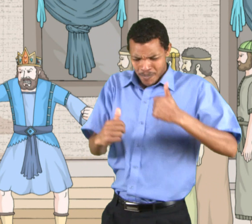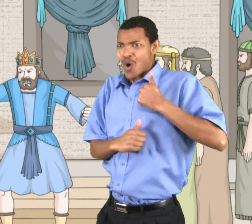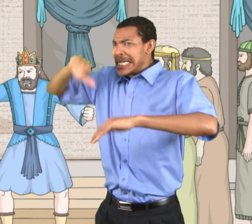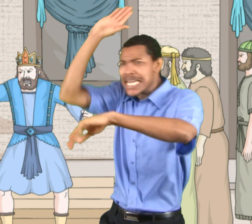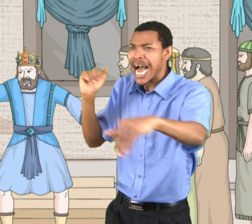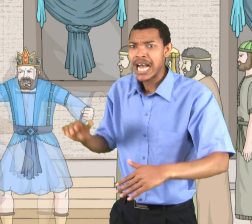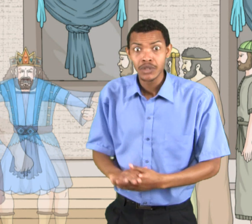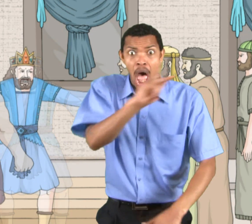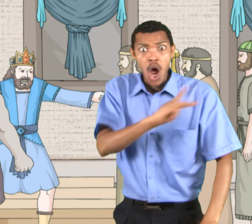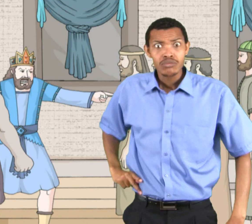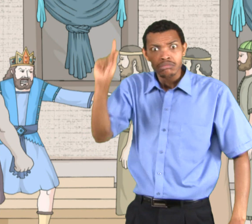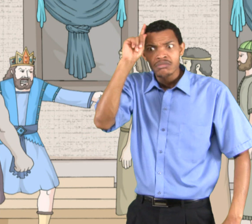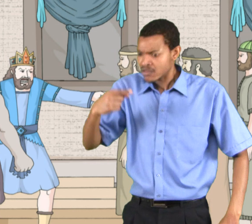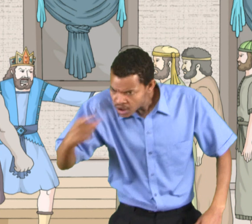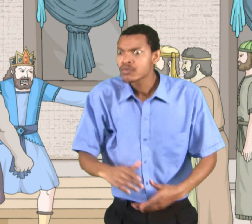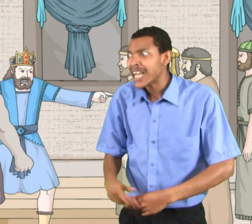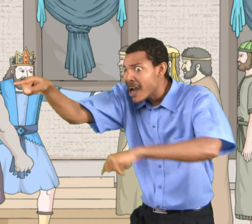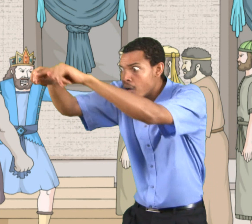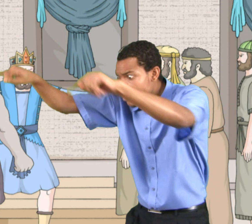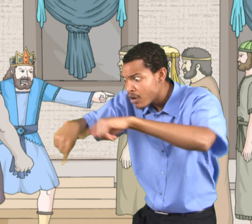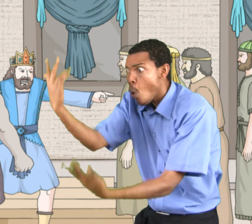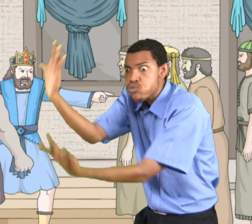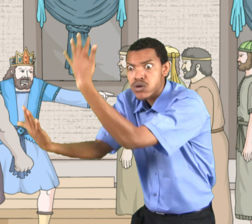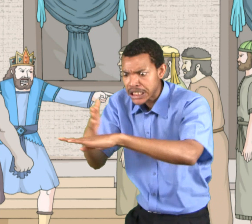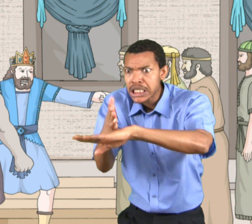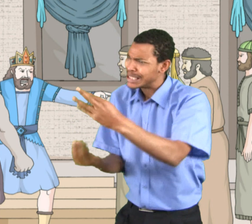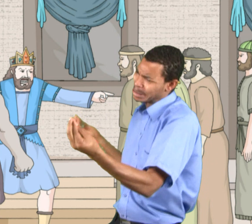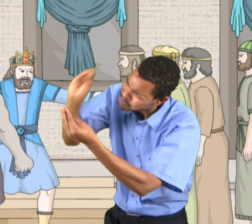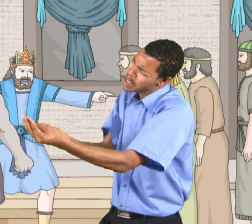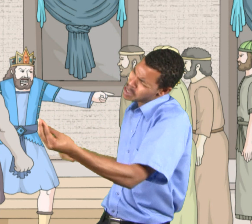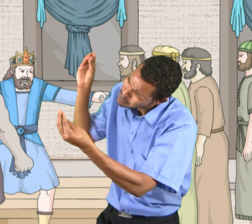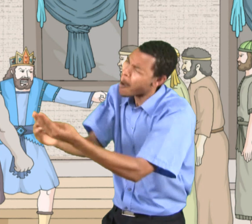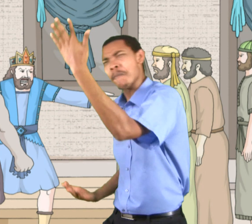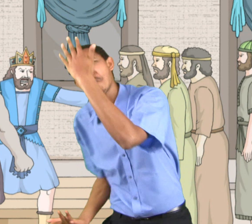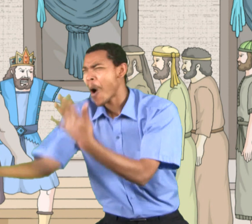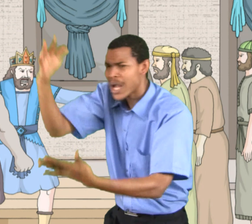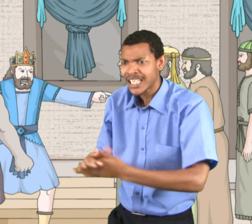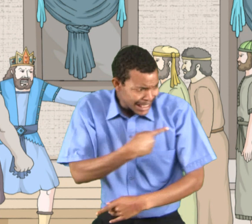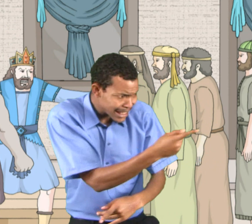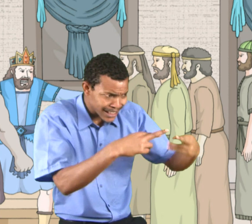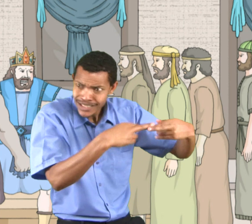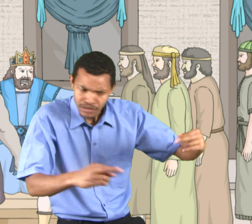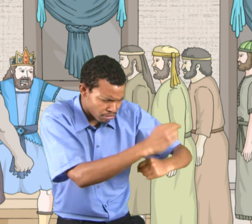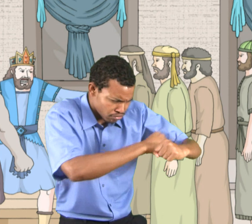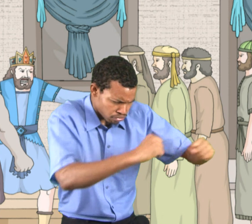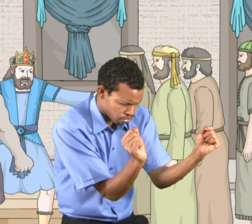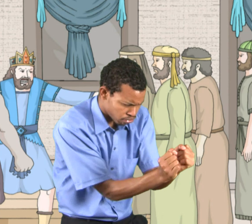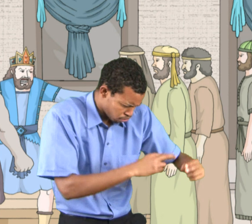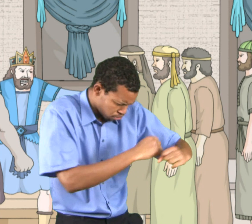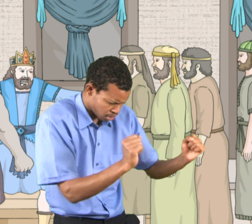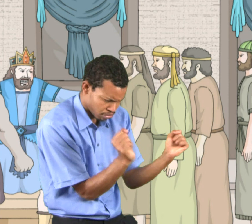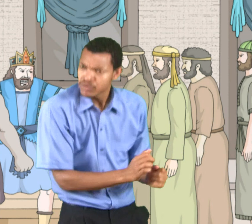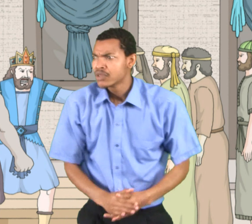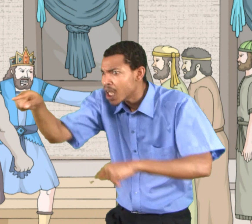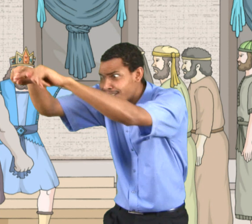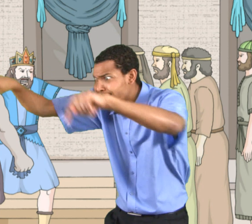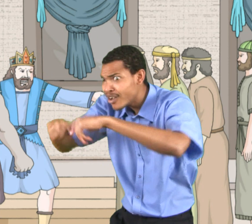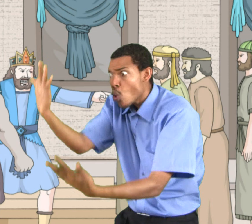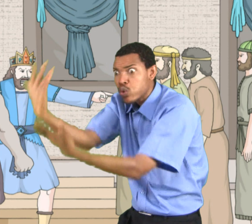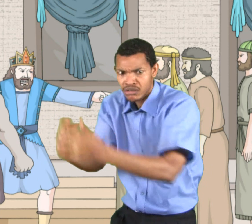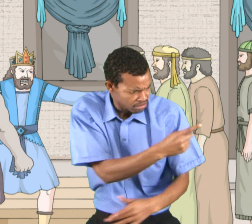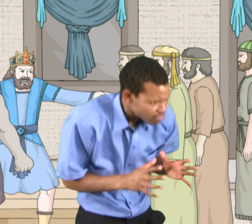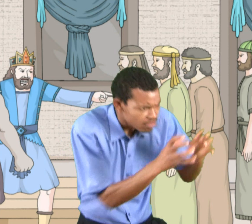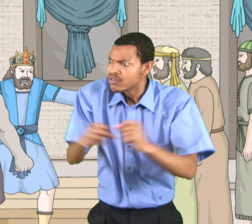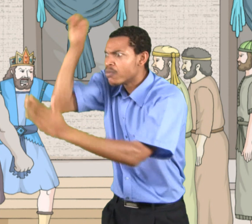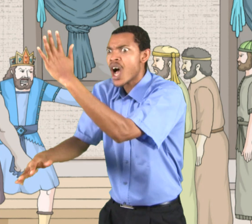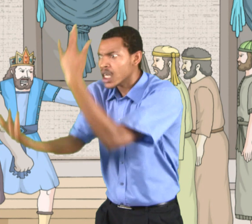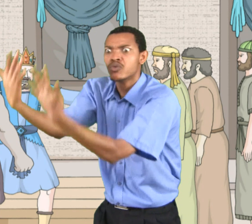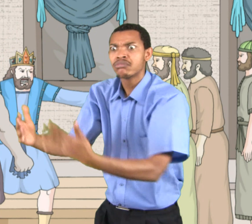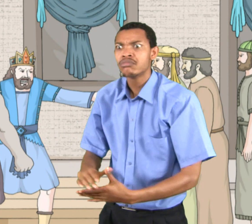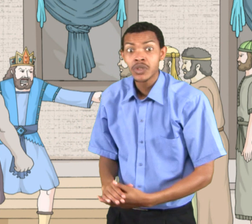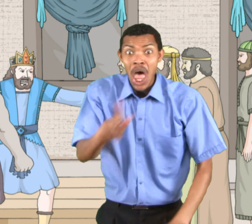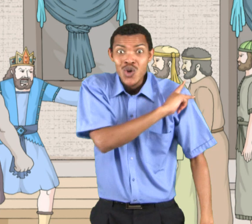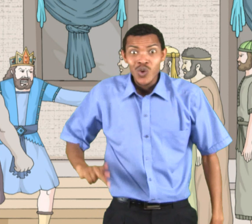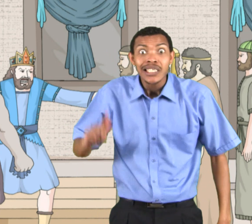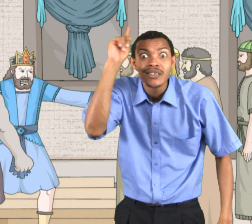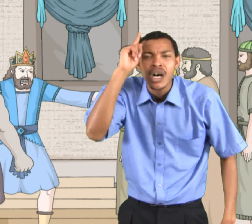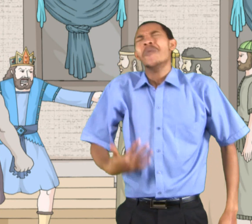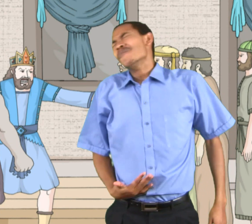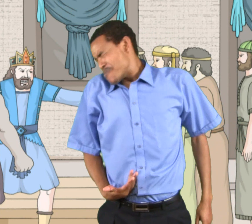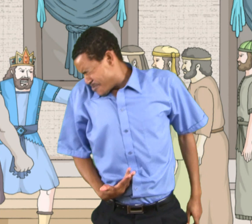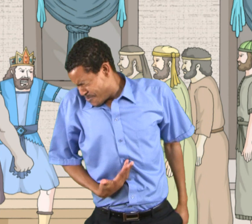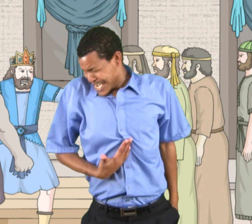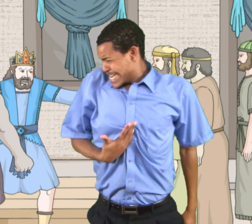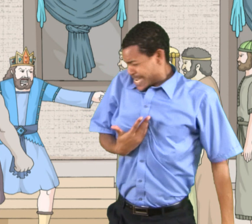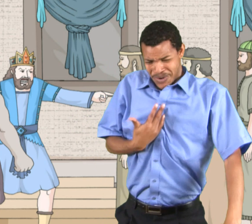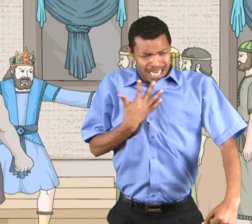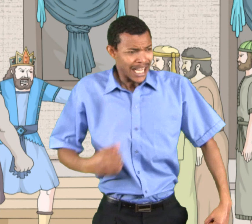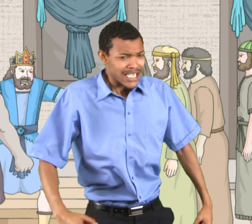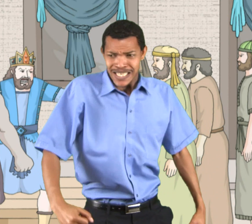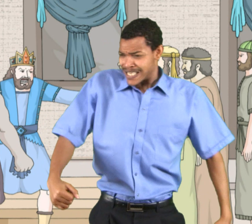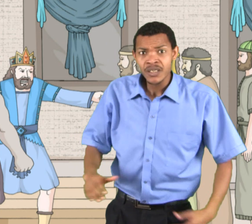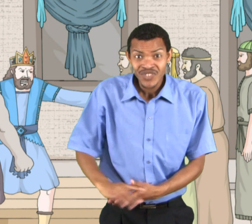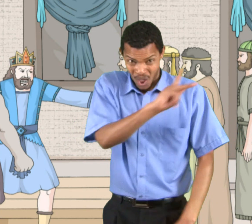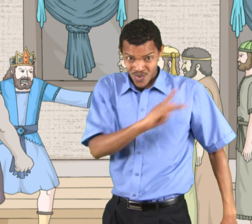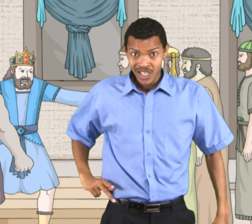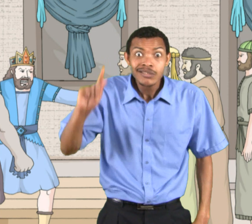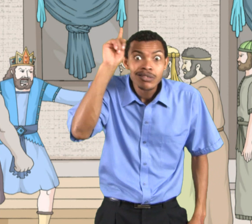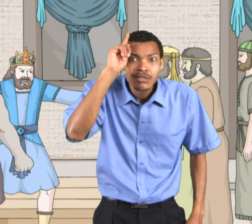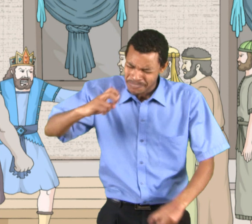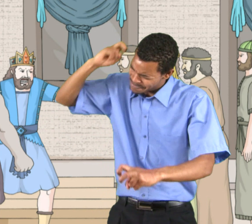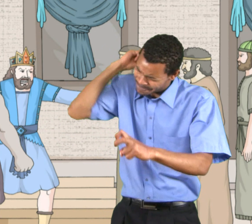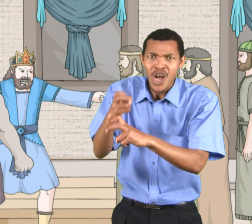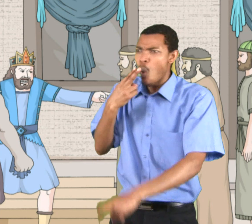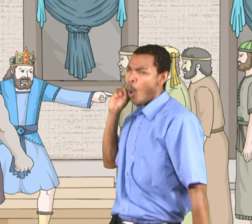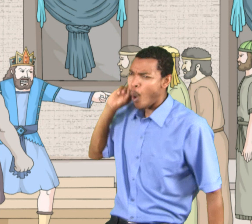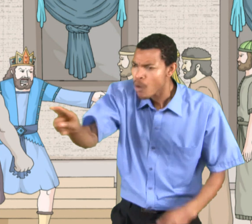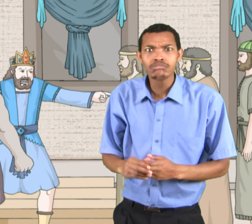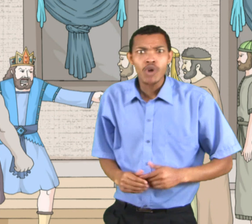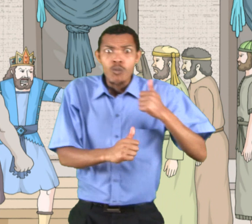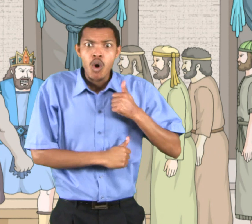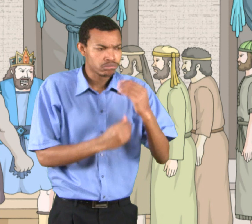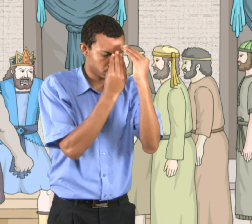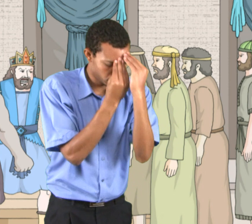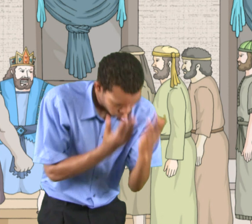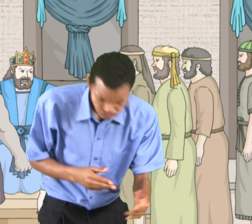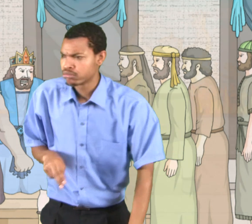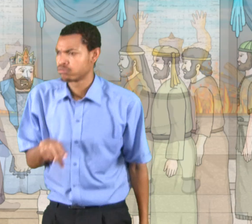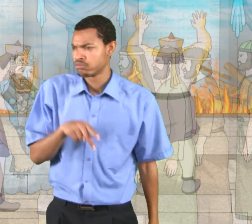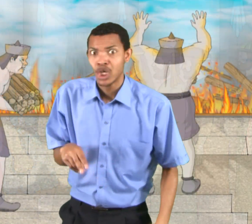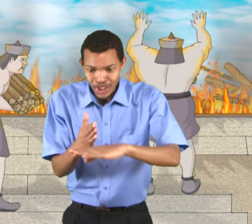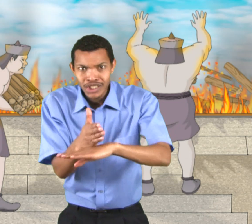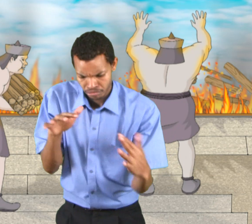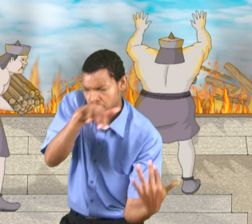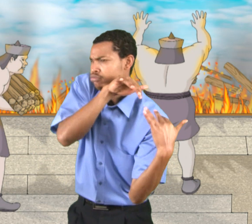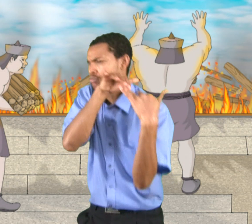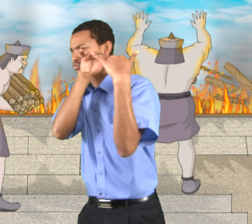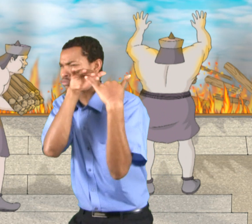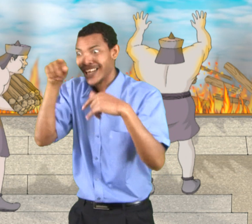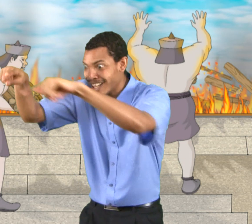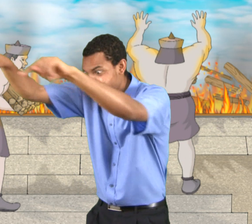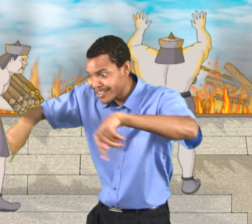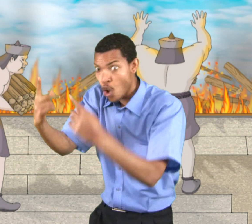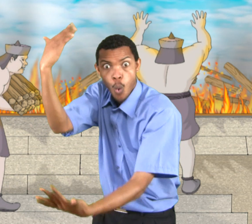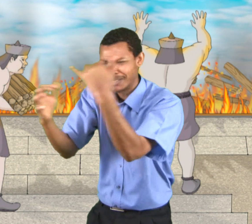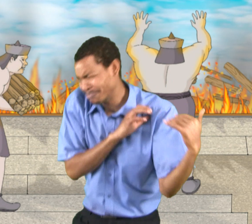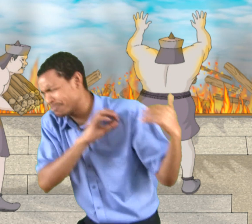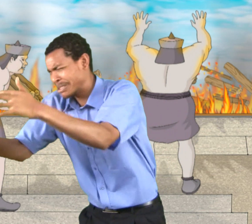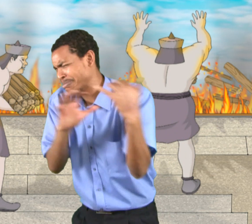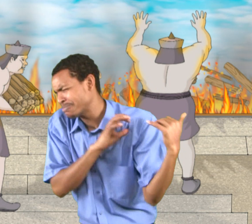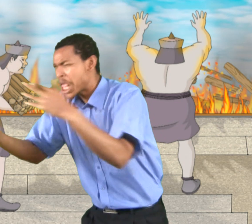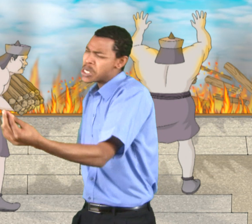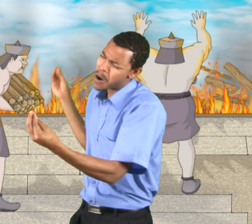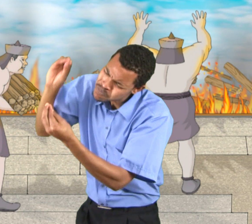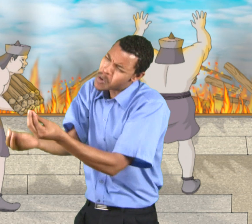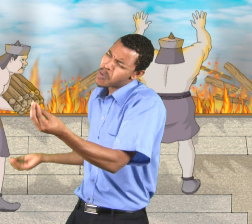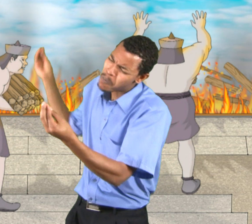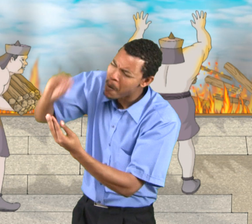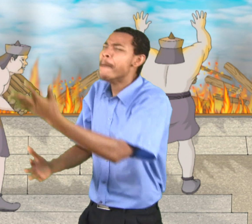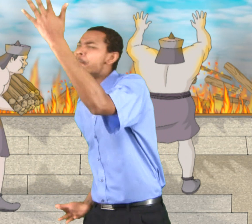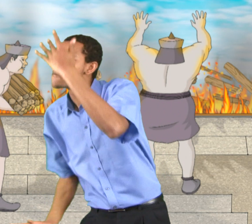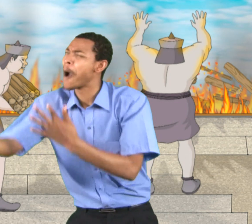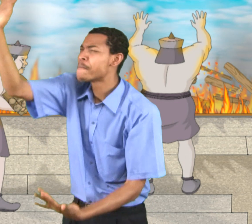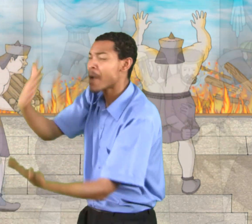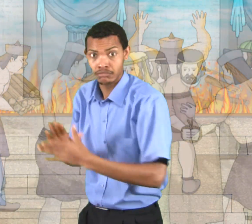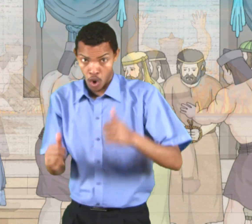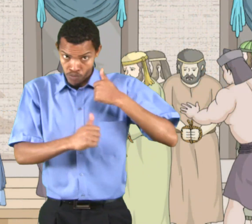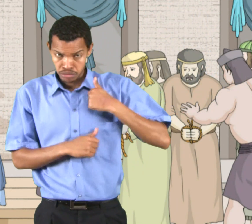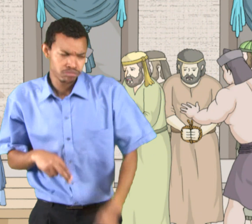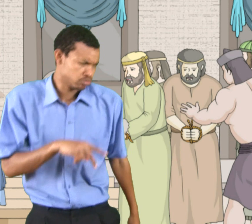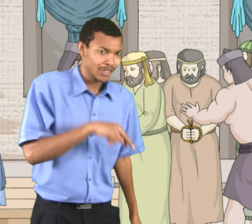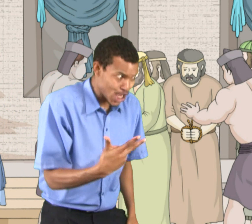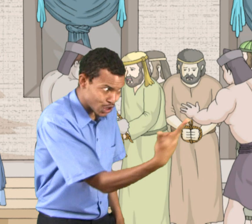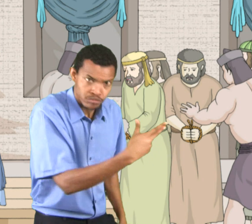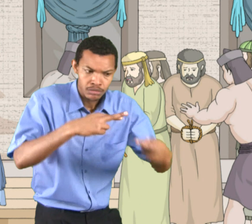He gave orders to heat the furnace seven times hotter than usual, and he commanded some mighty men of valor in his army to tie up Shadrach, Meshach, and Abednego and throw them into the blazing fiery furnace.